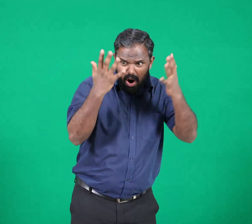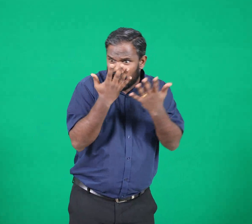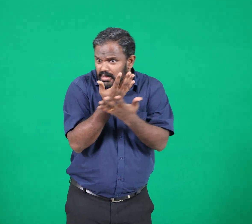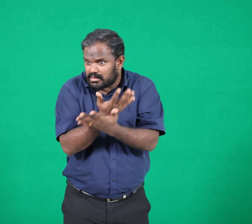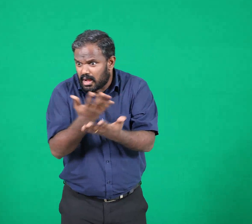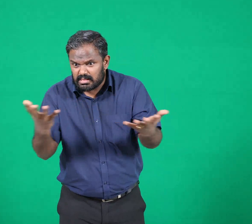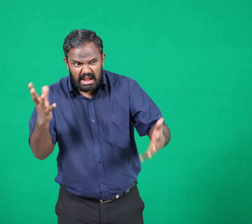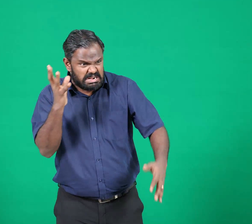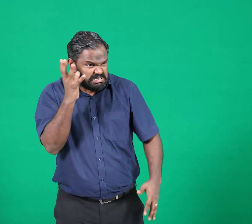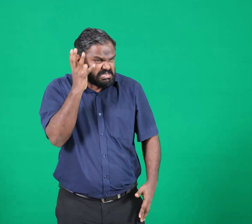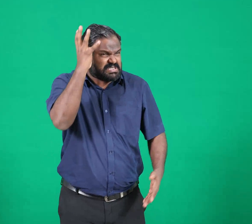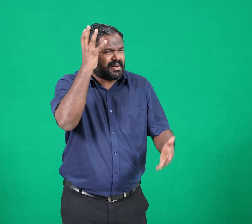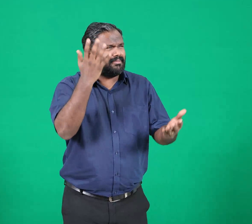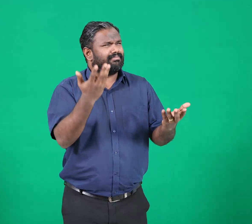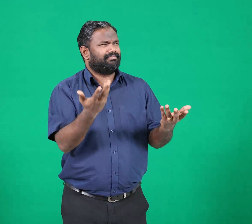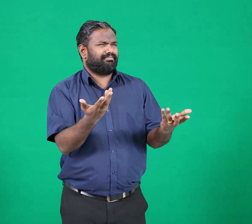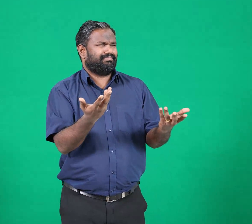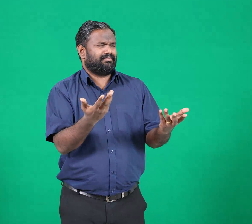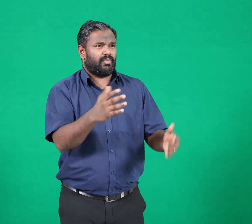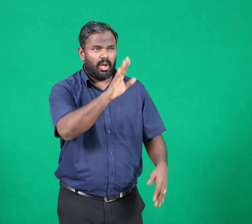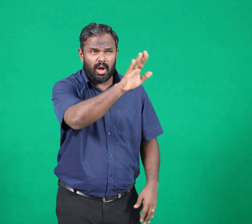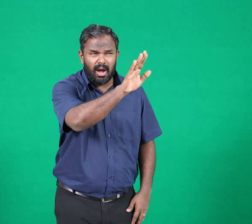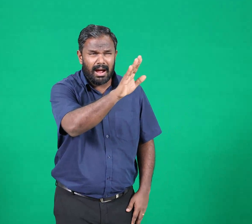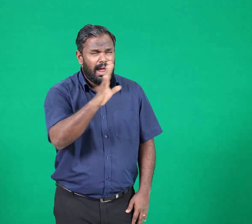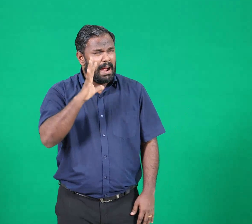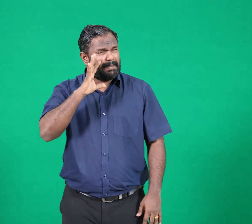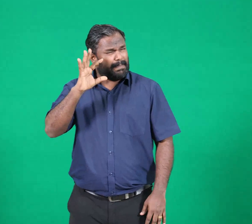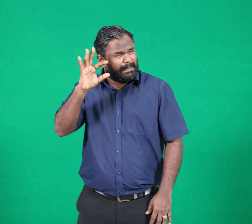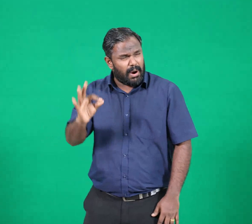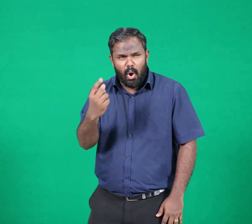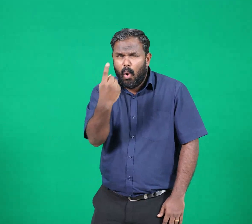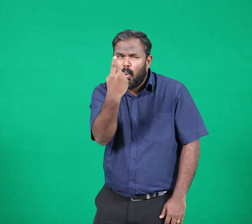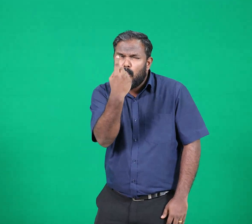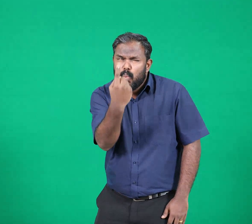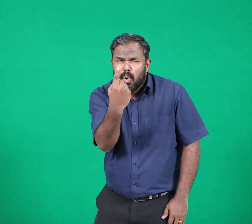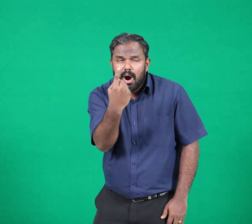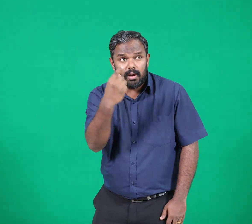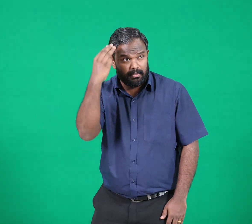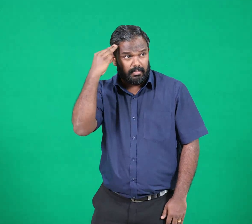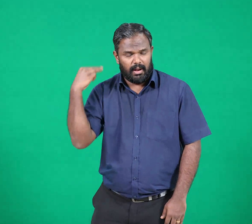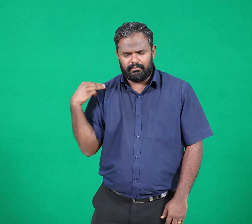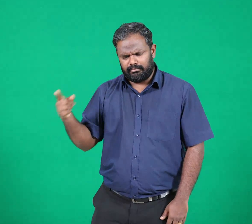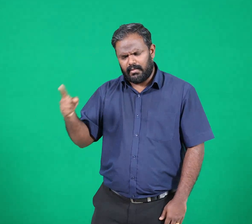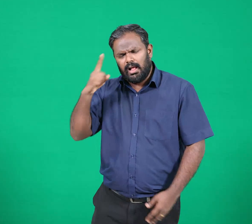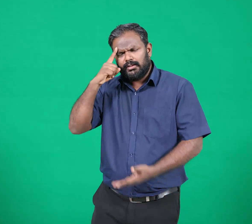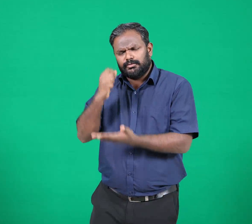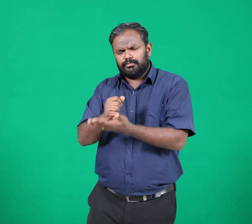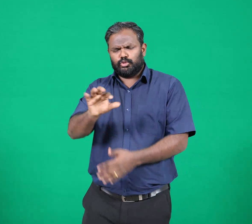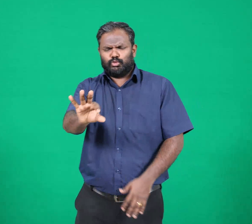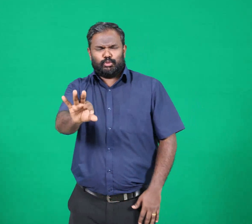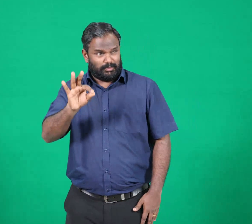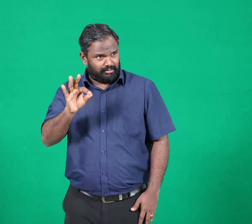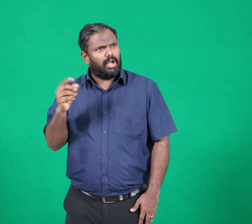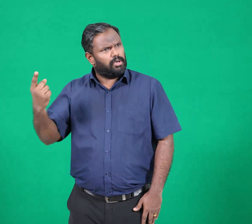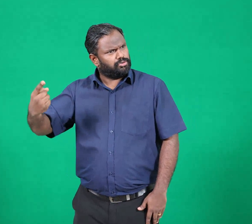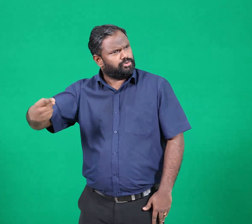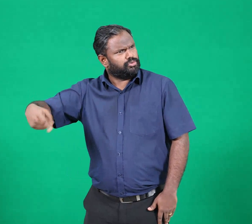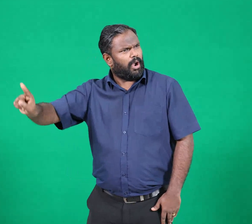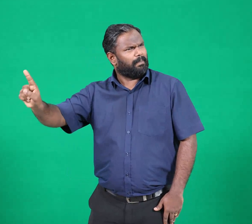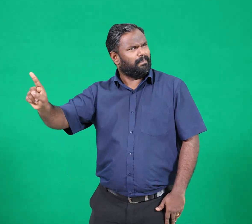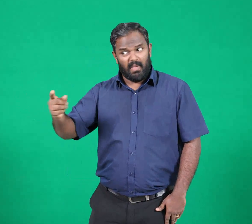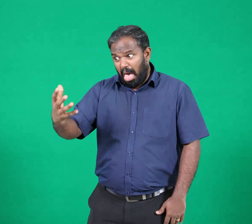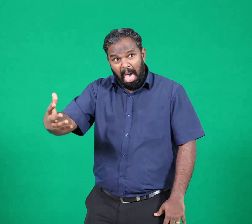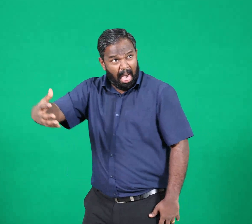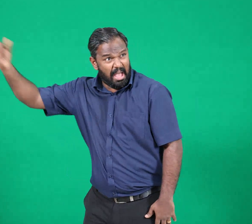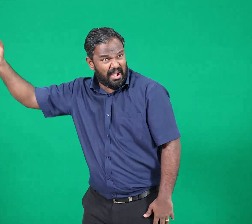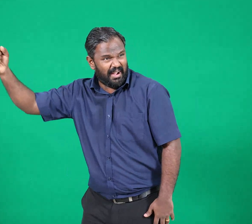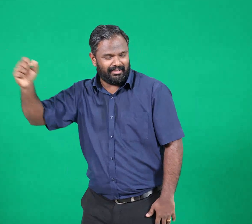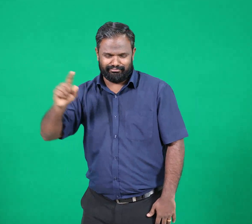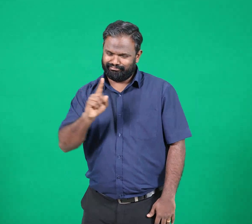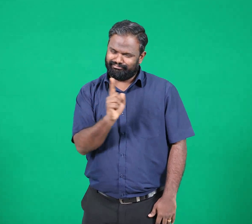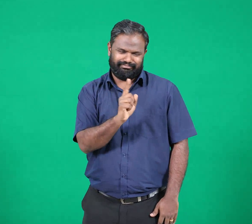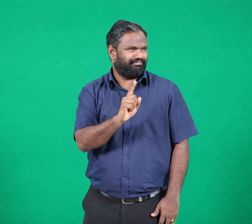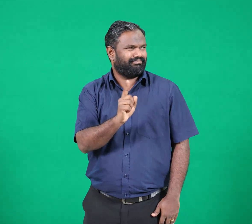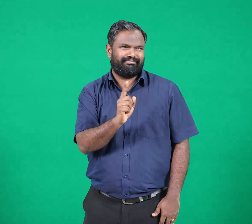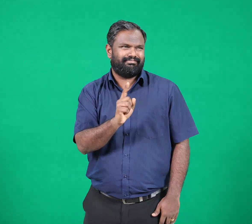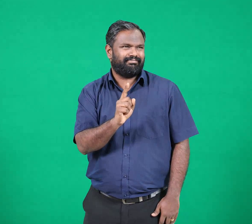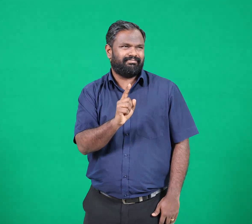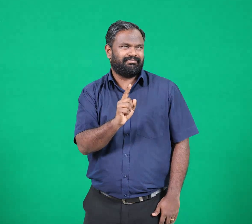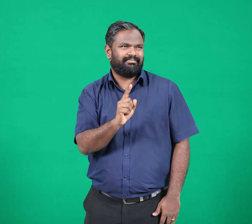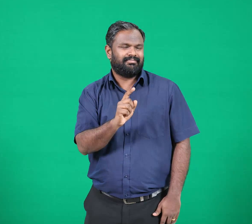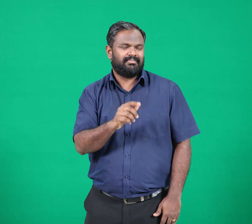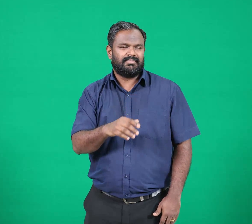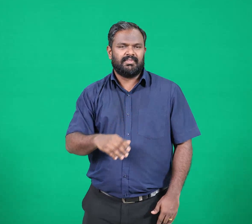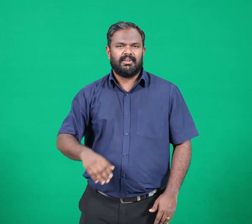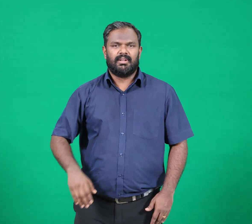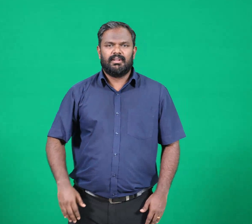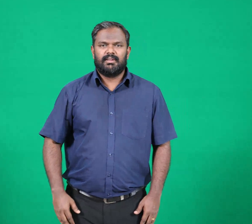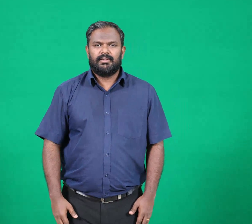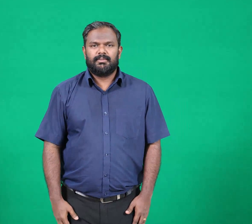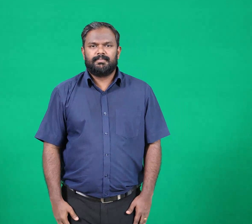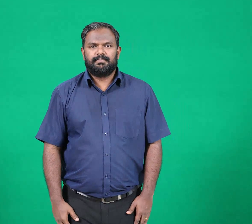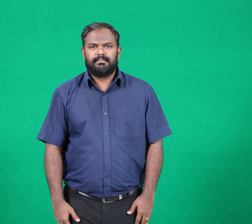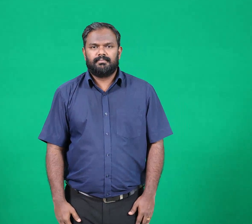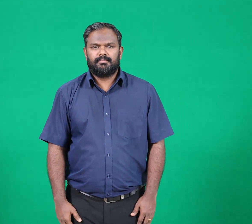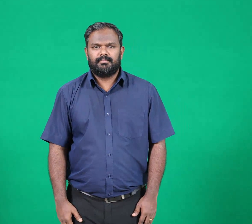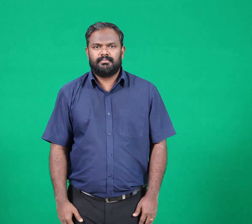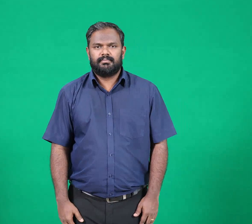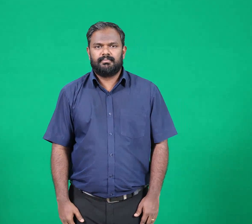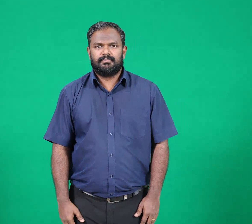Mary has chosen the good portion, and it will not be taken away from her."